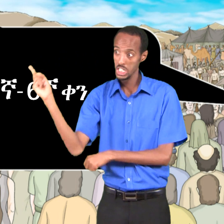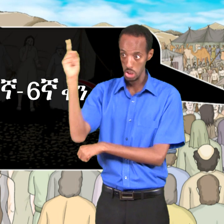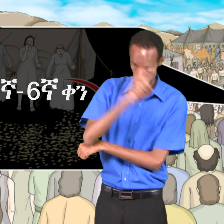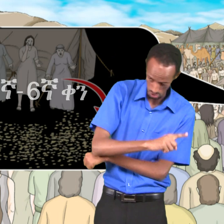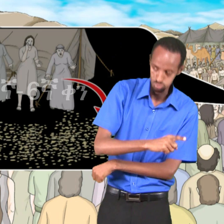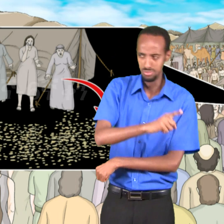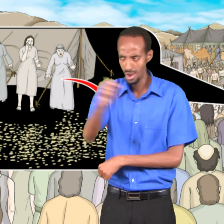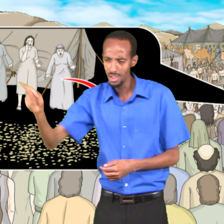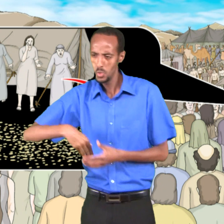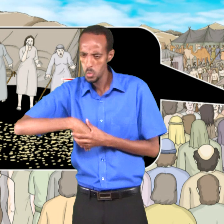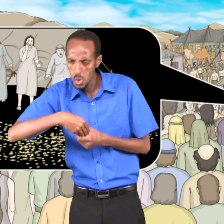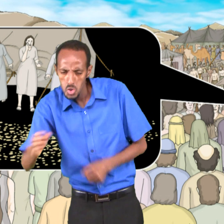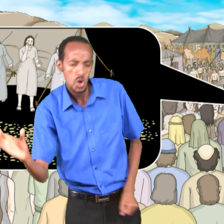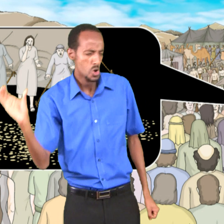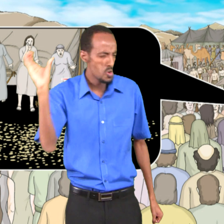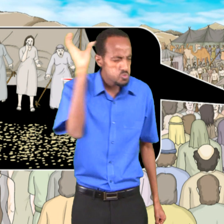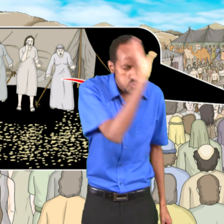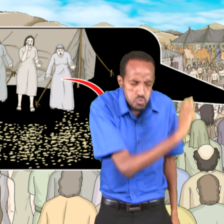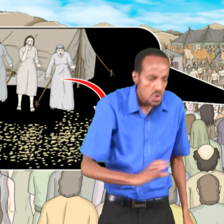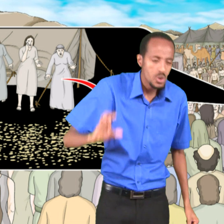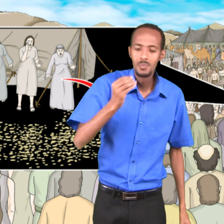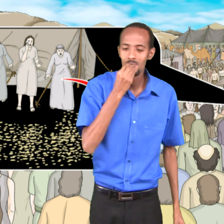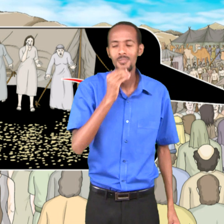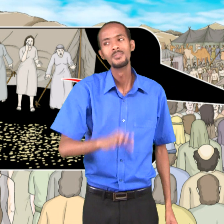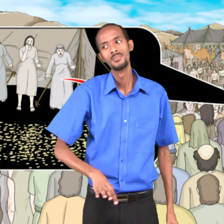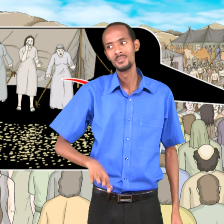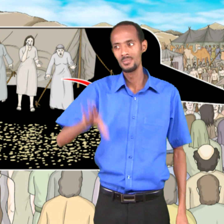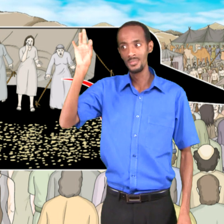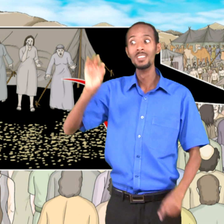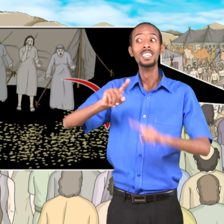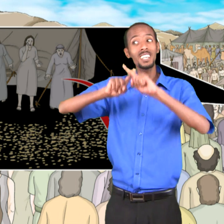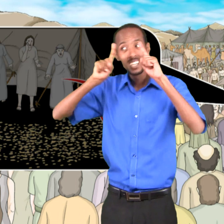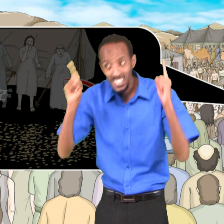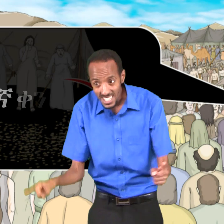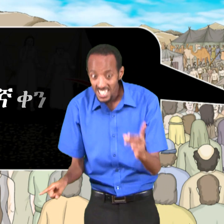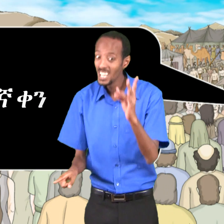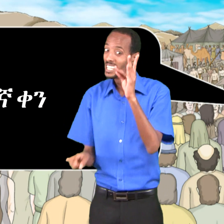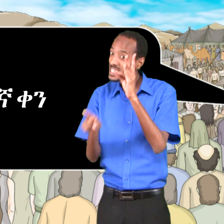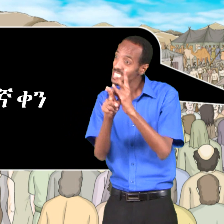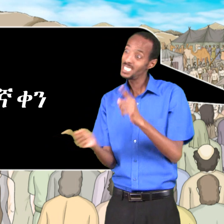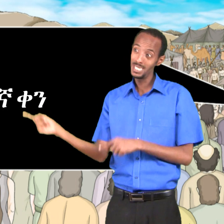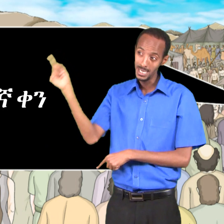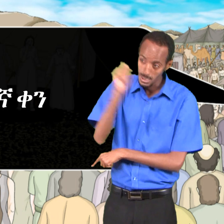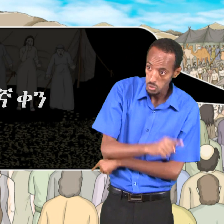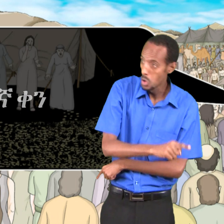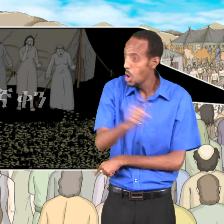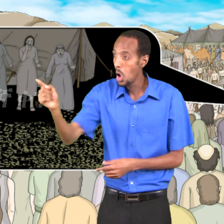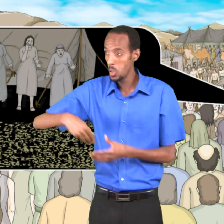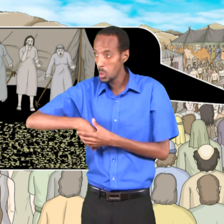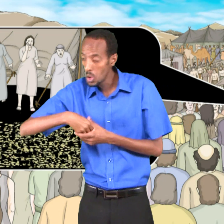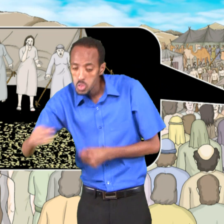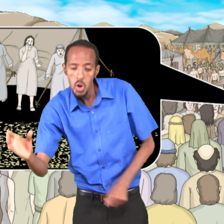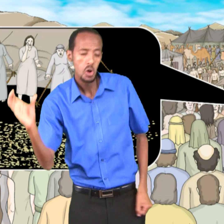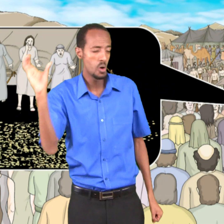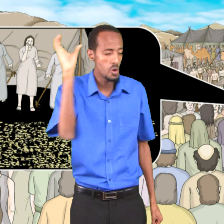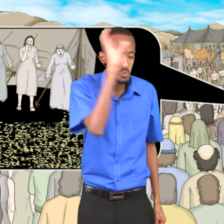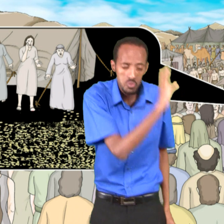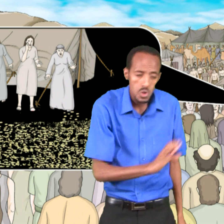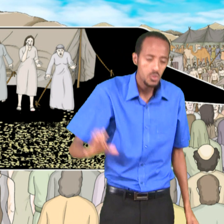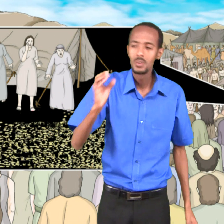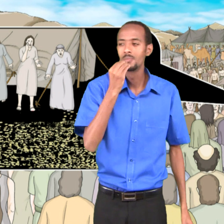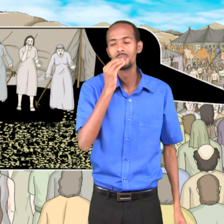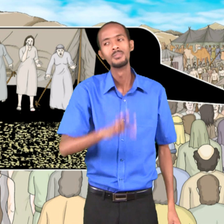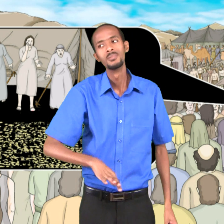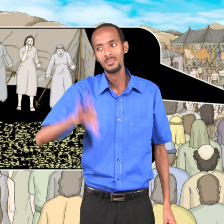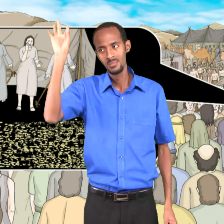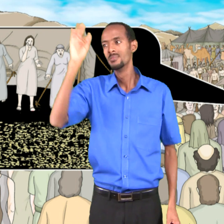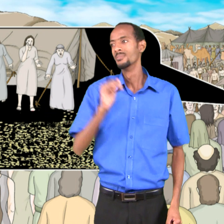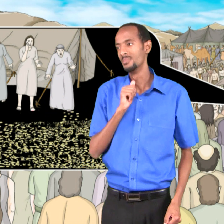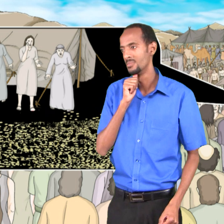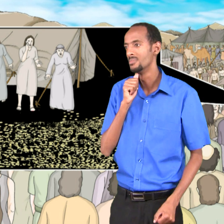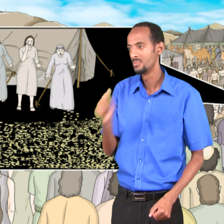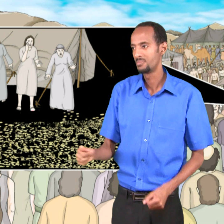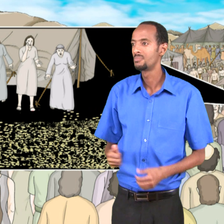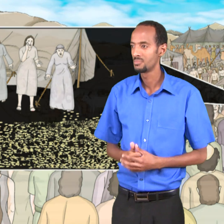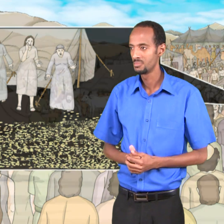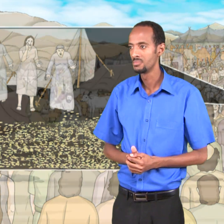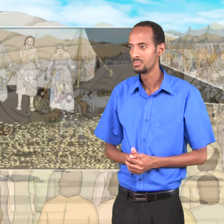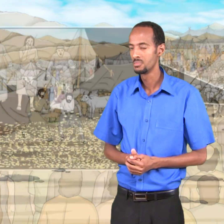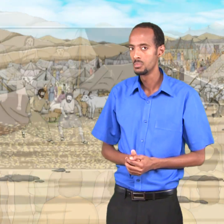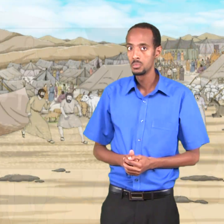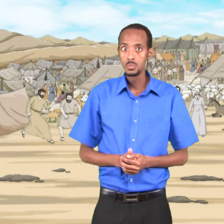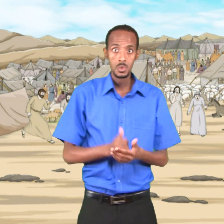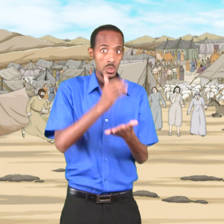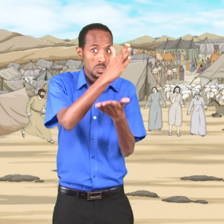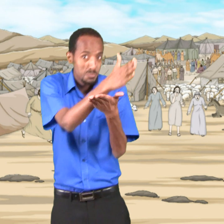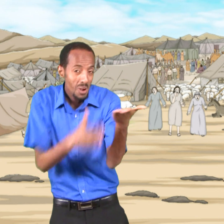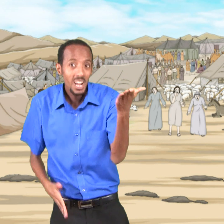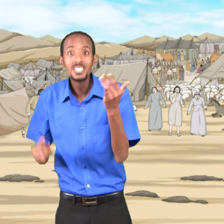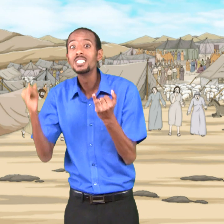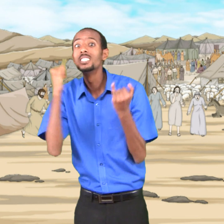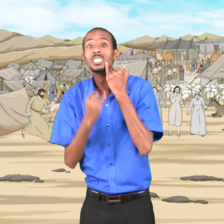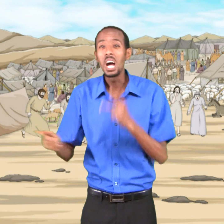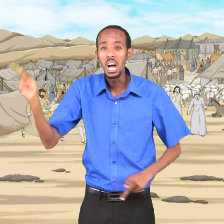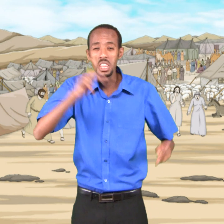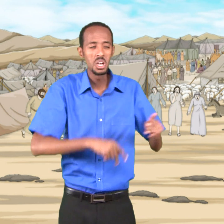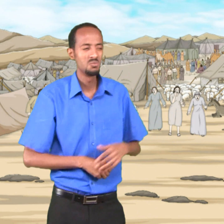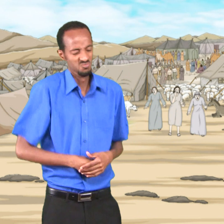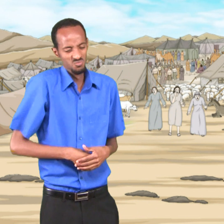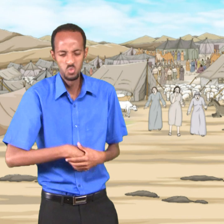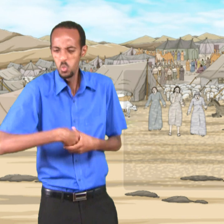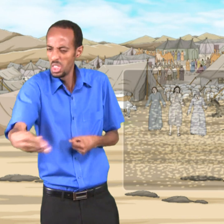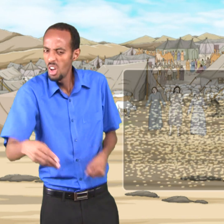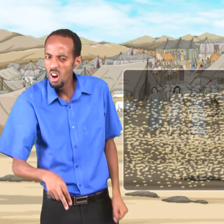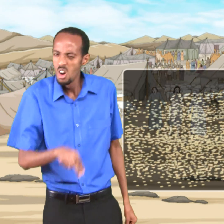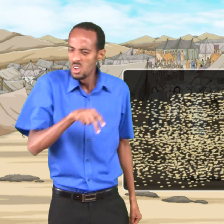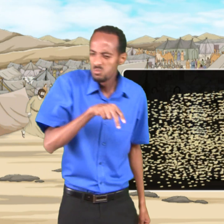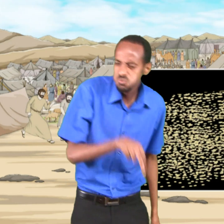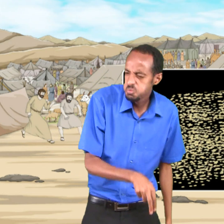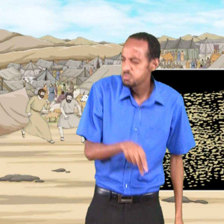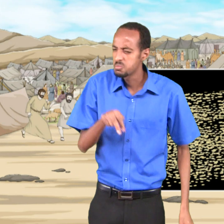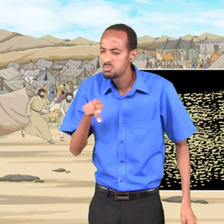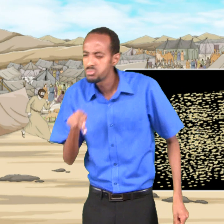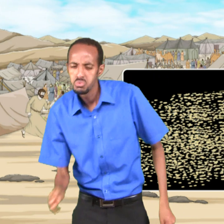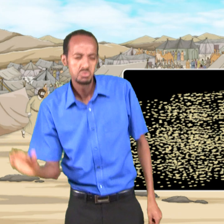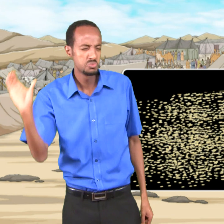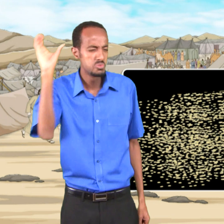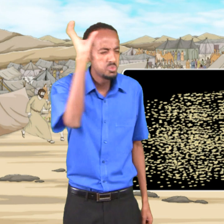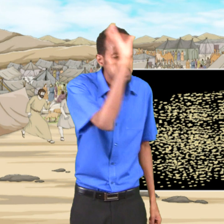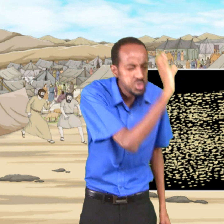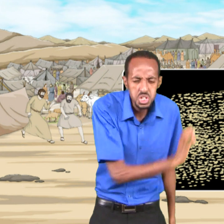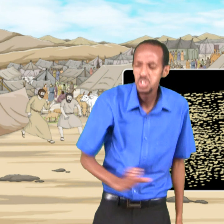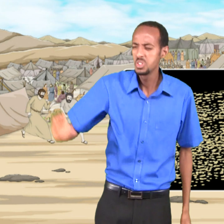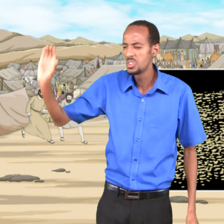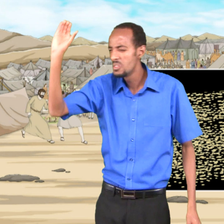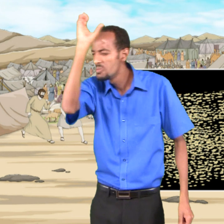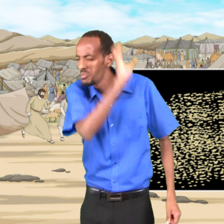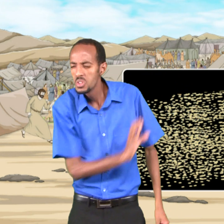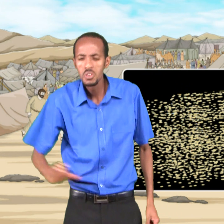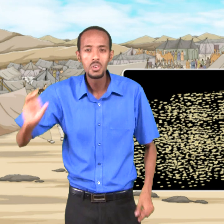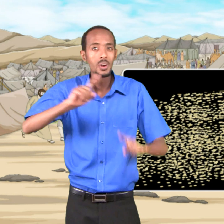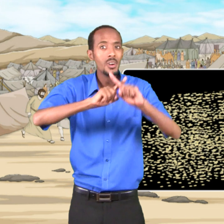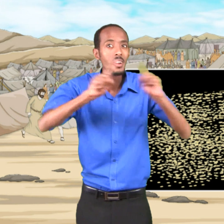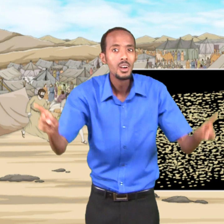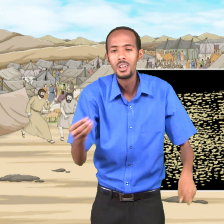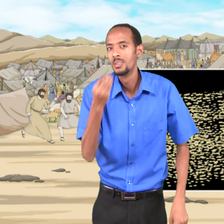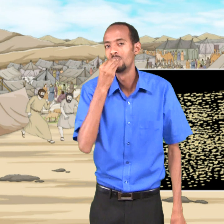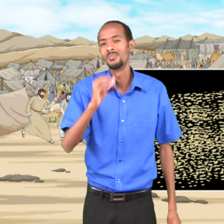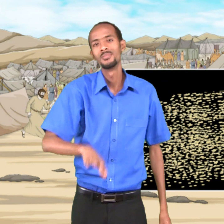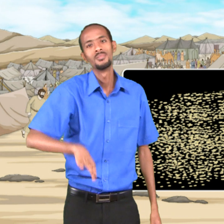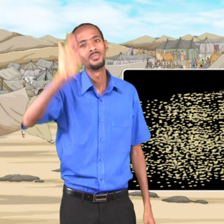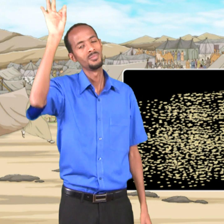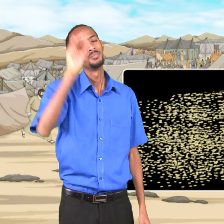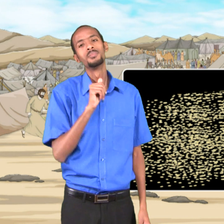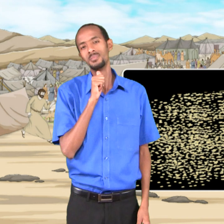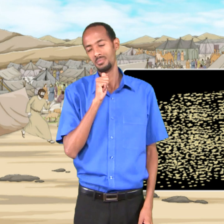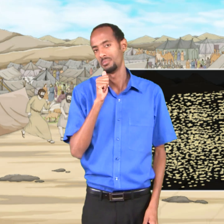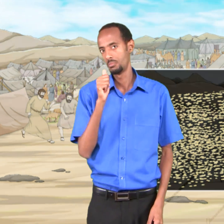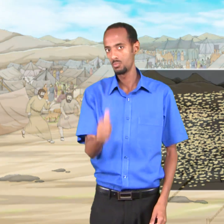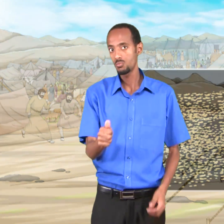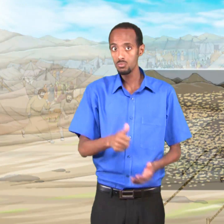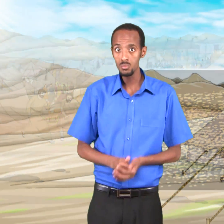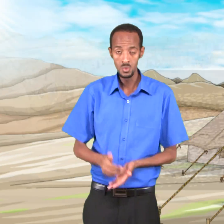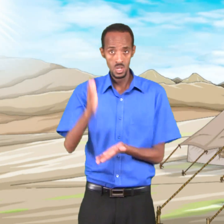Yet on the seventh day some of the people went out to gather, but they did not find anything.